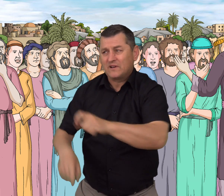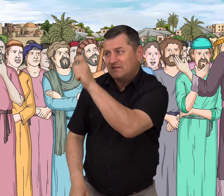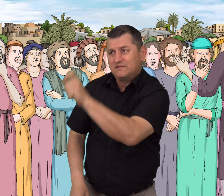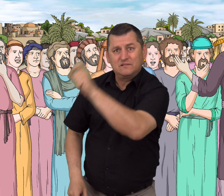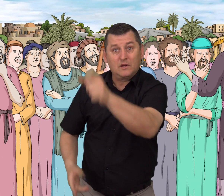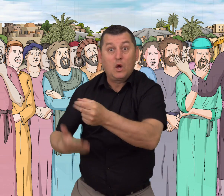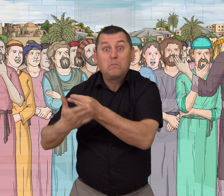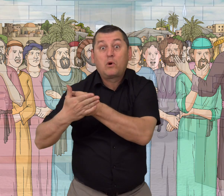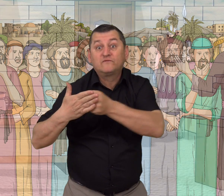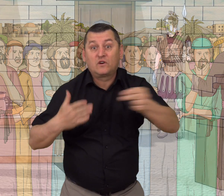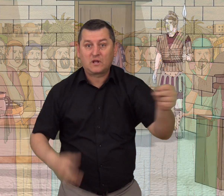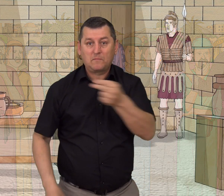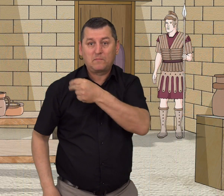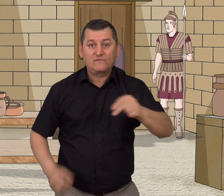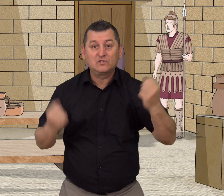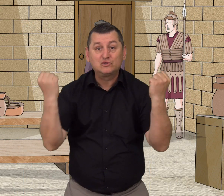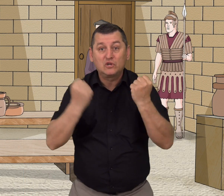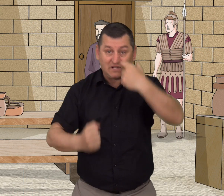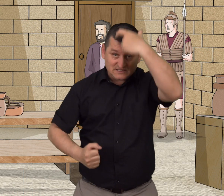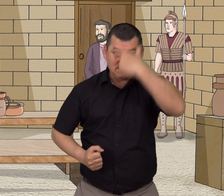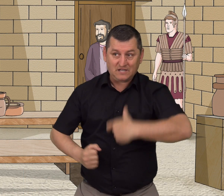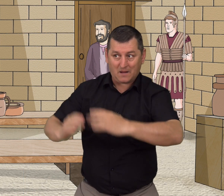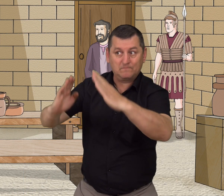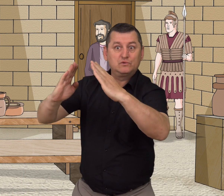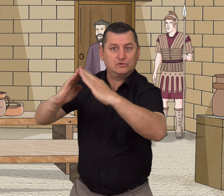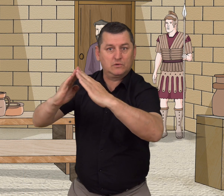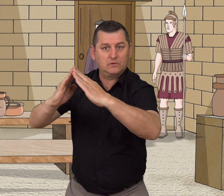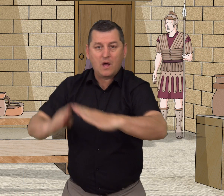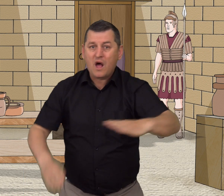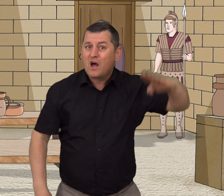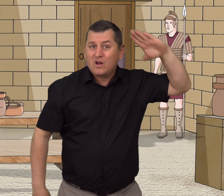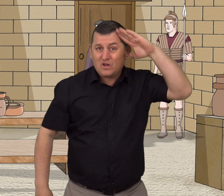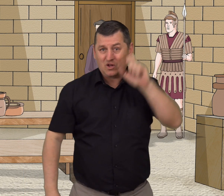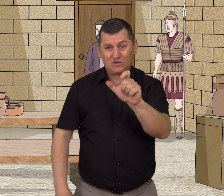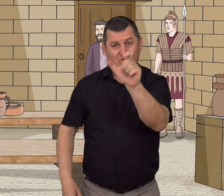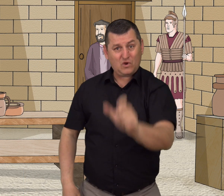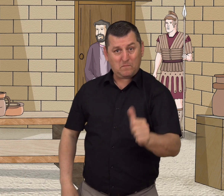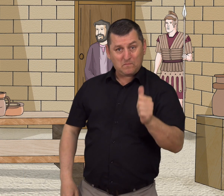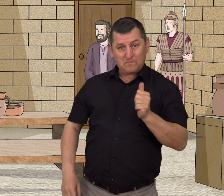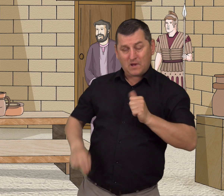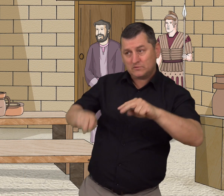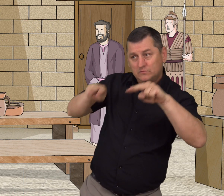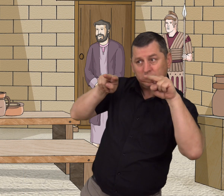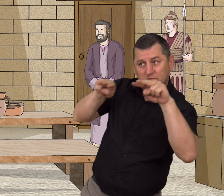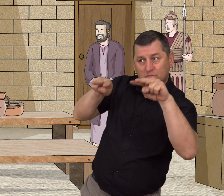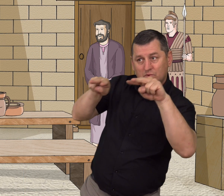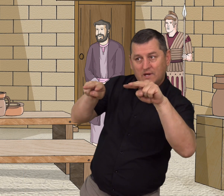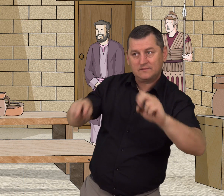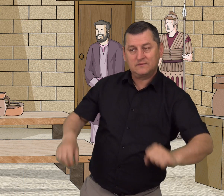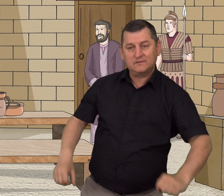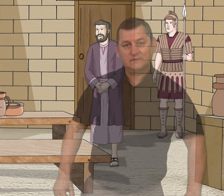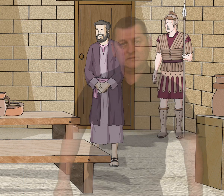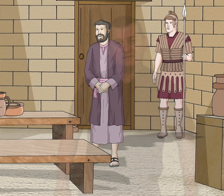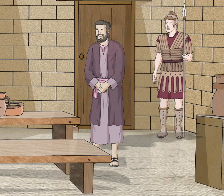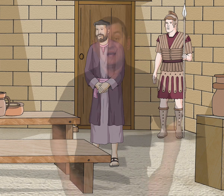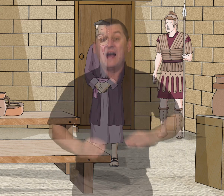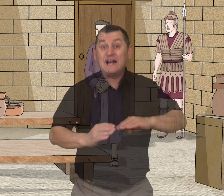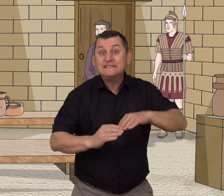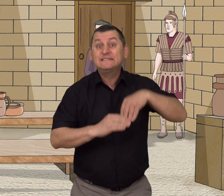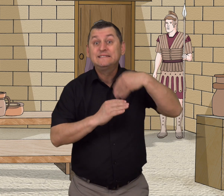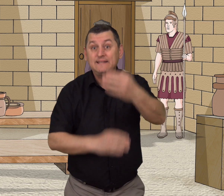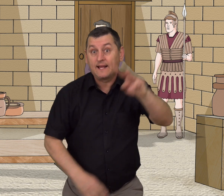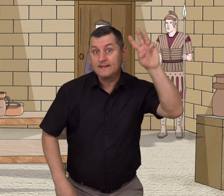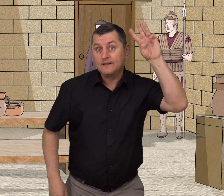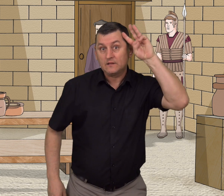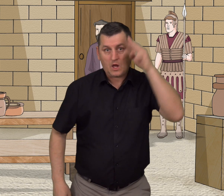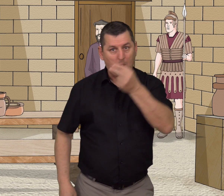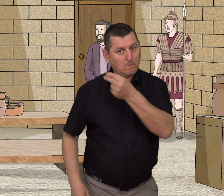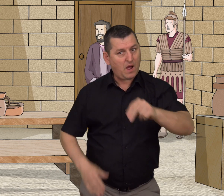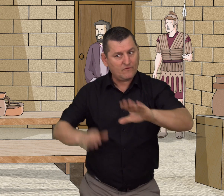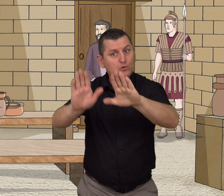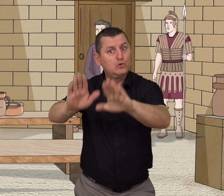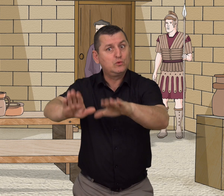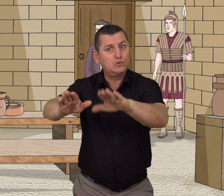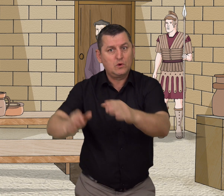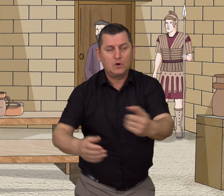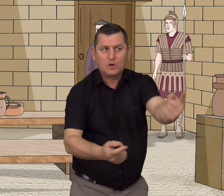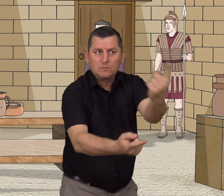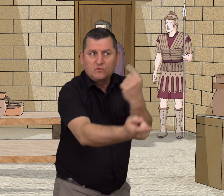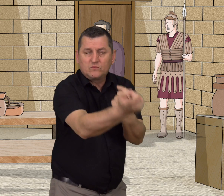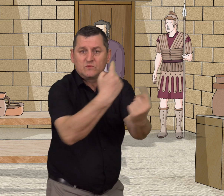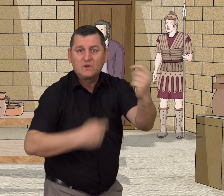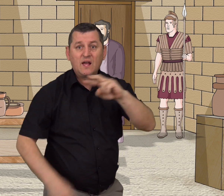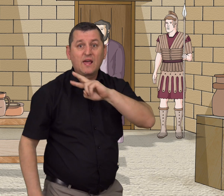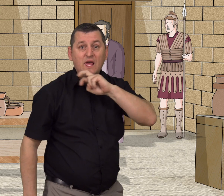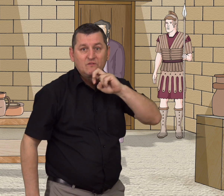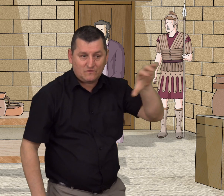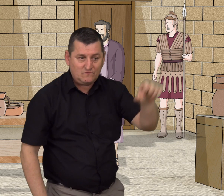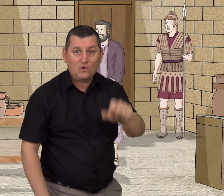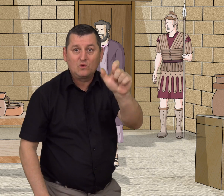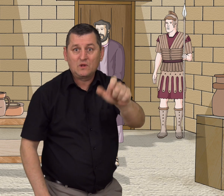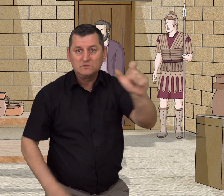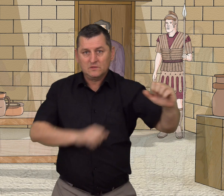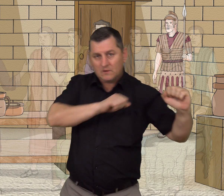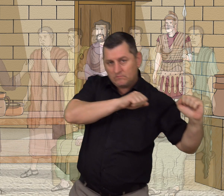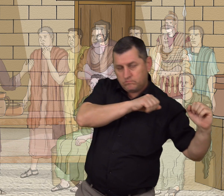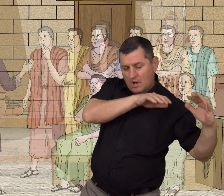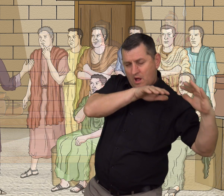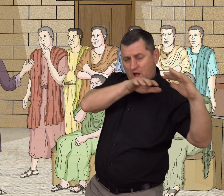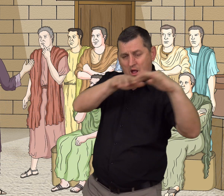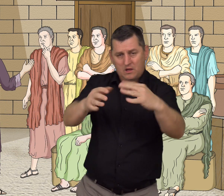When we arrived in Rome, Paul was permitted to stay by himself, with a soldier to guard him.